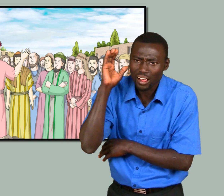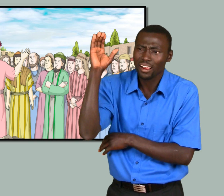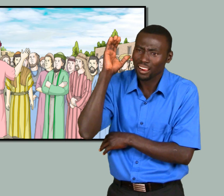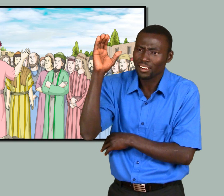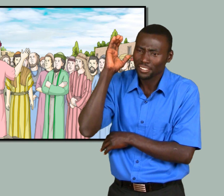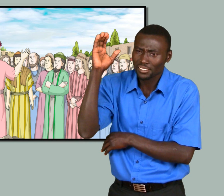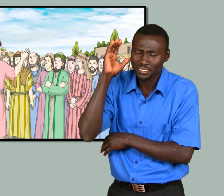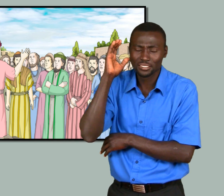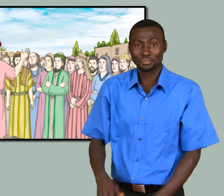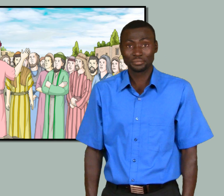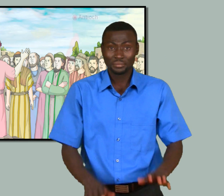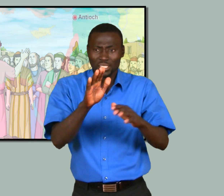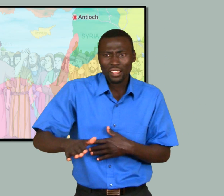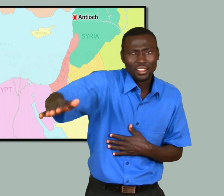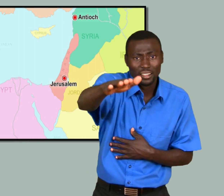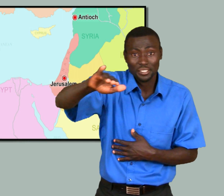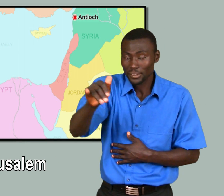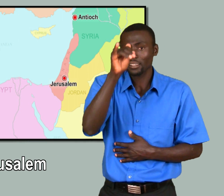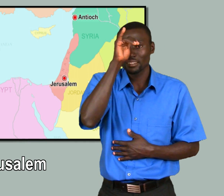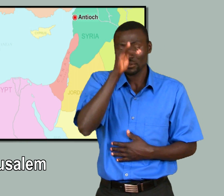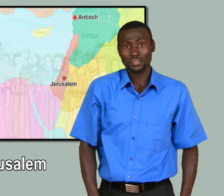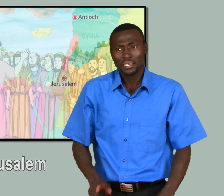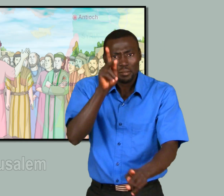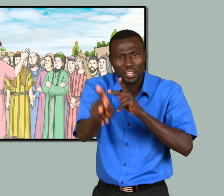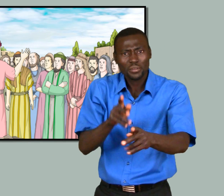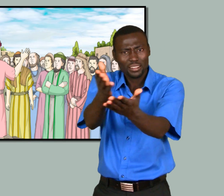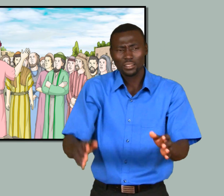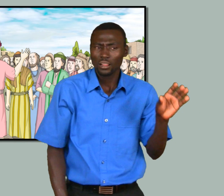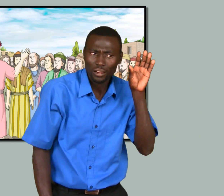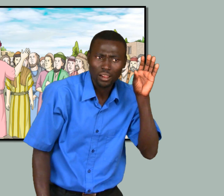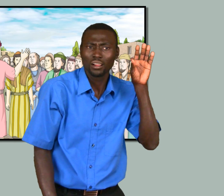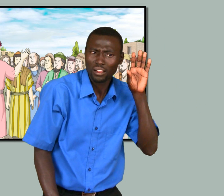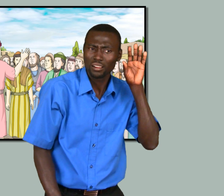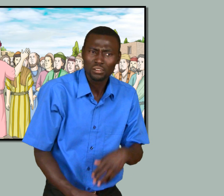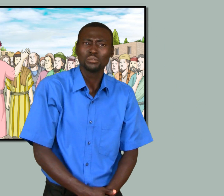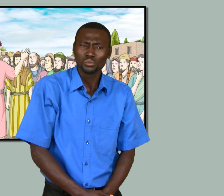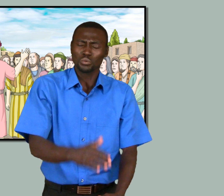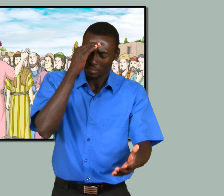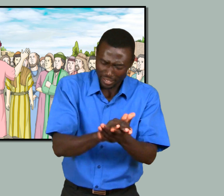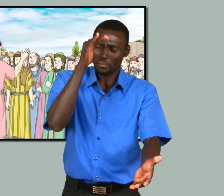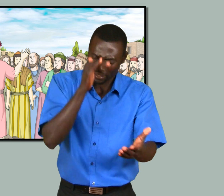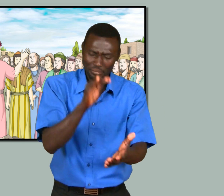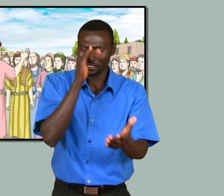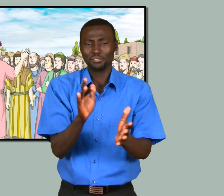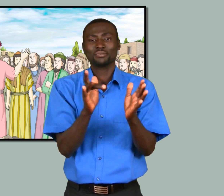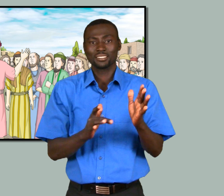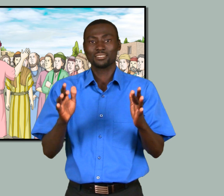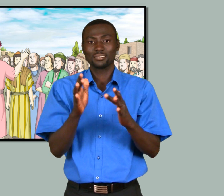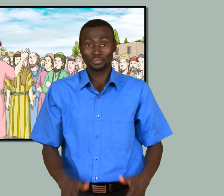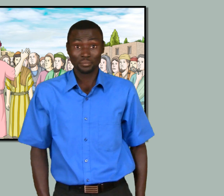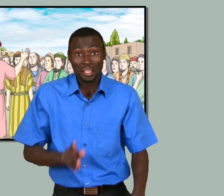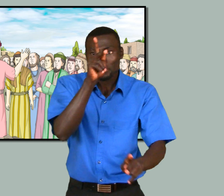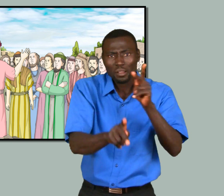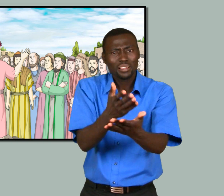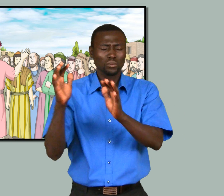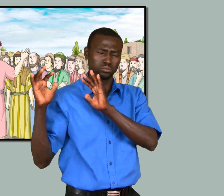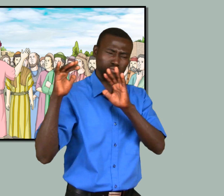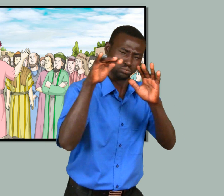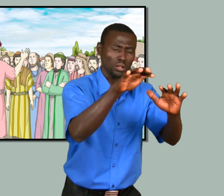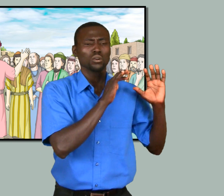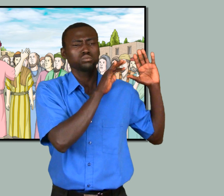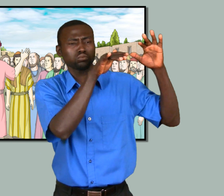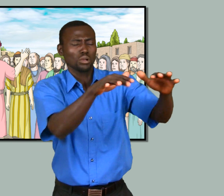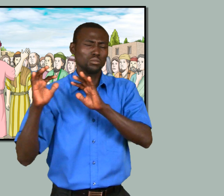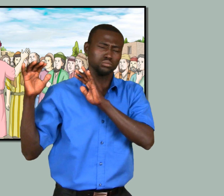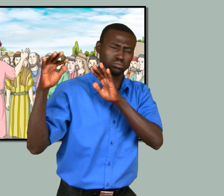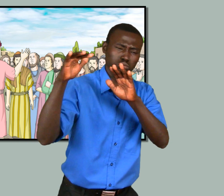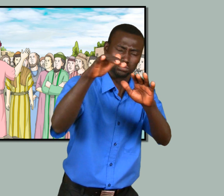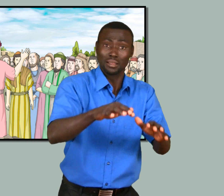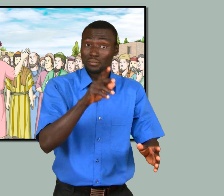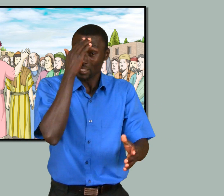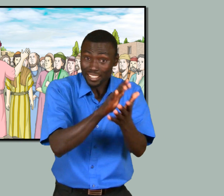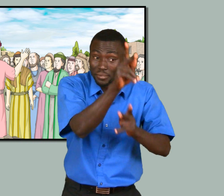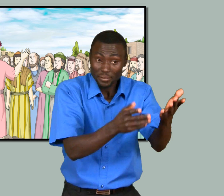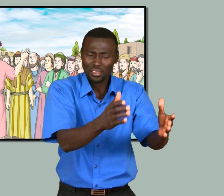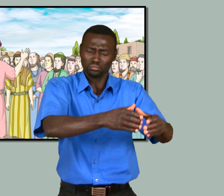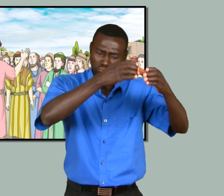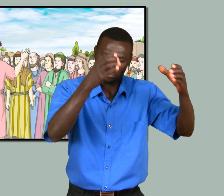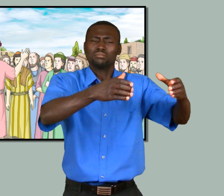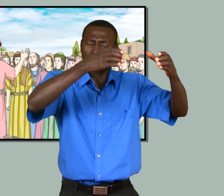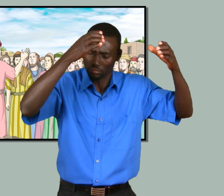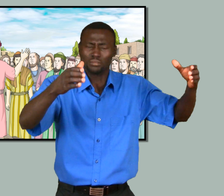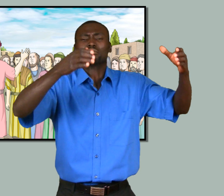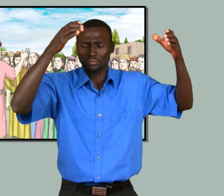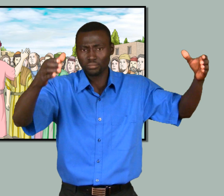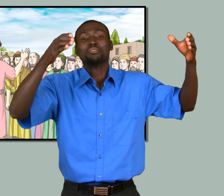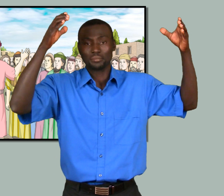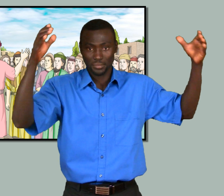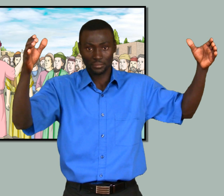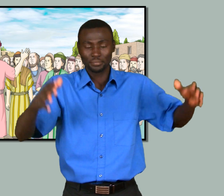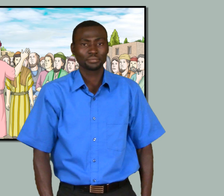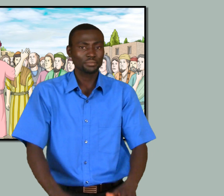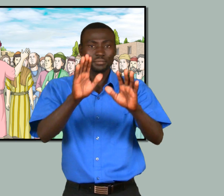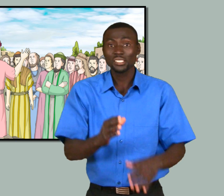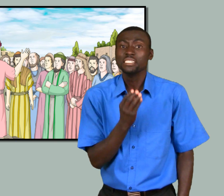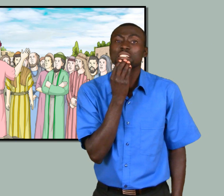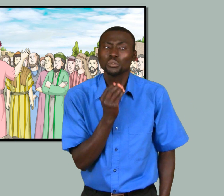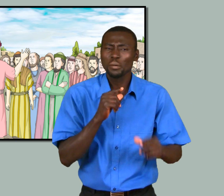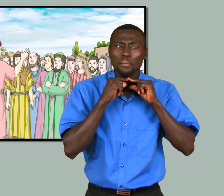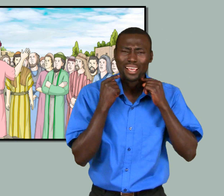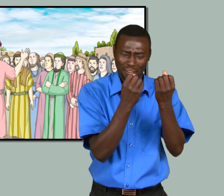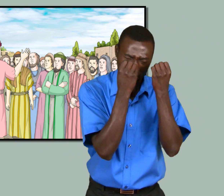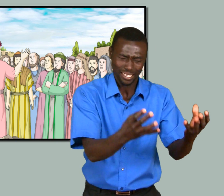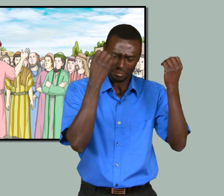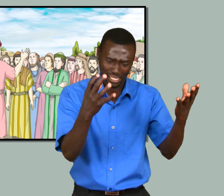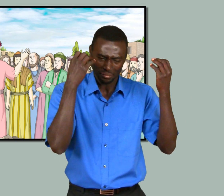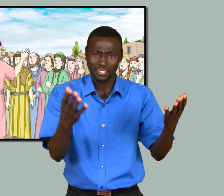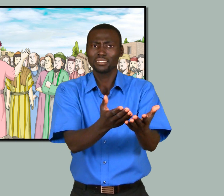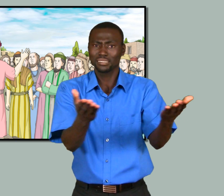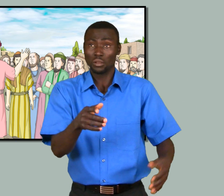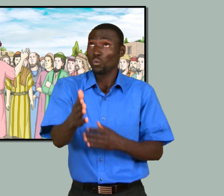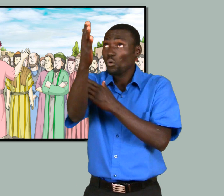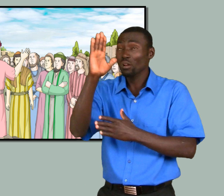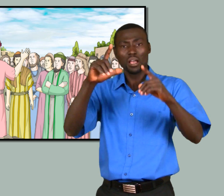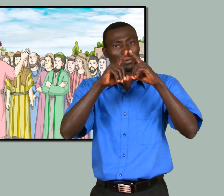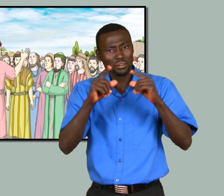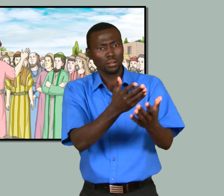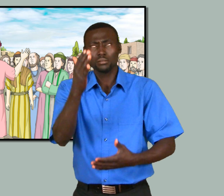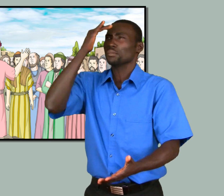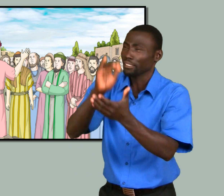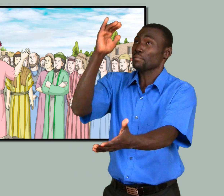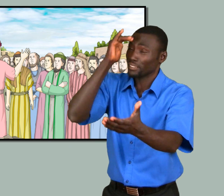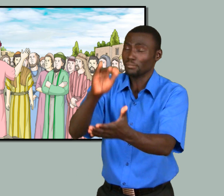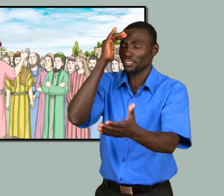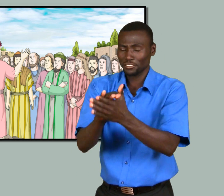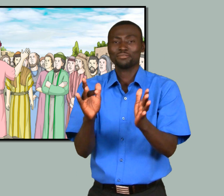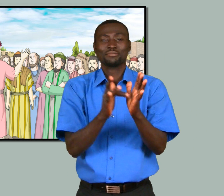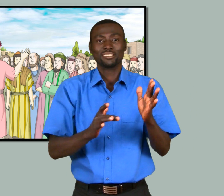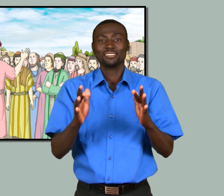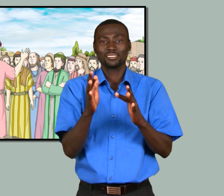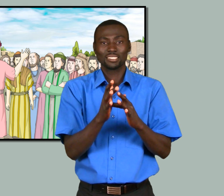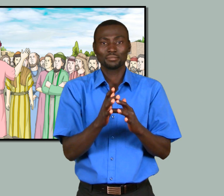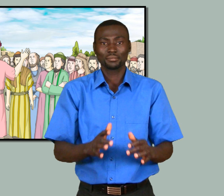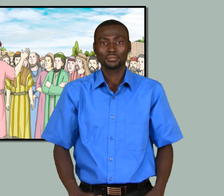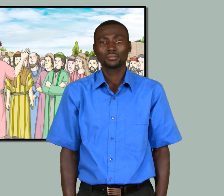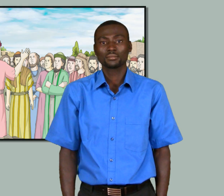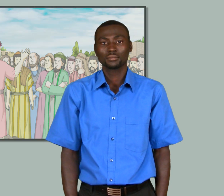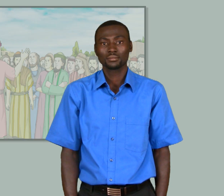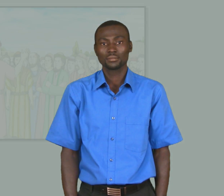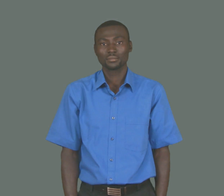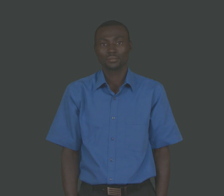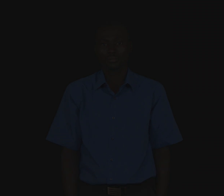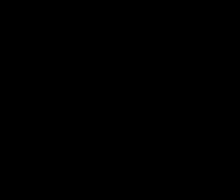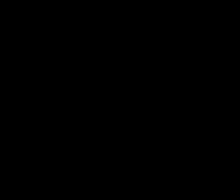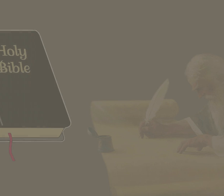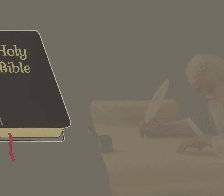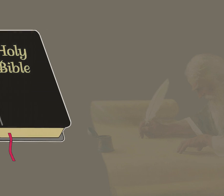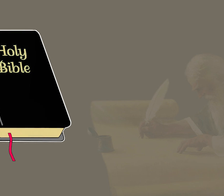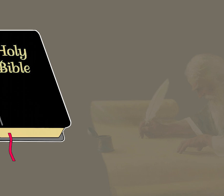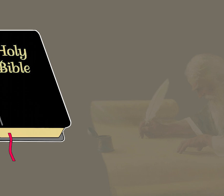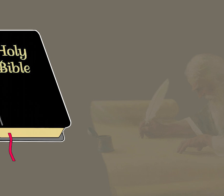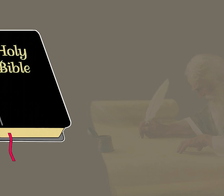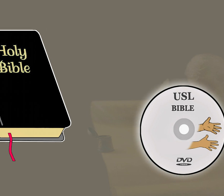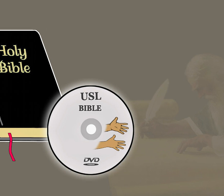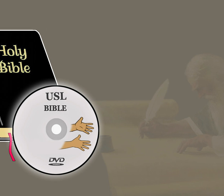The number of disciples in Jerusalem grew rapidly, and a great number of priests became obedient to the faith.